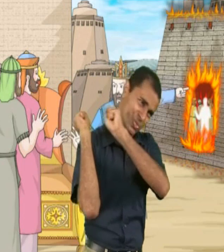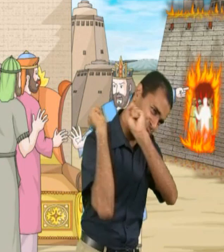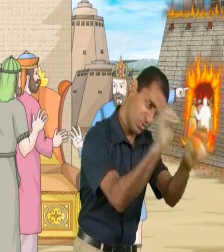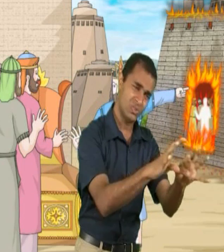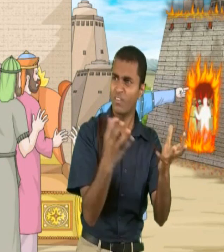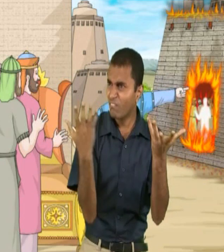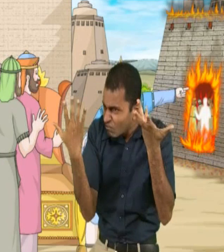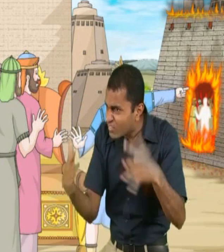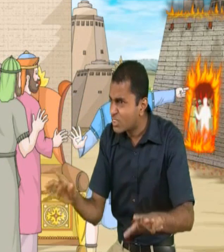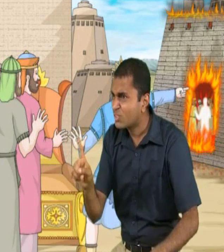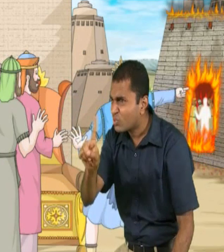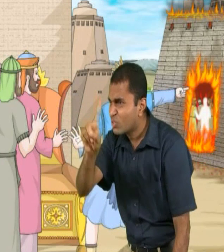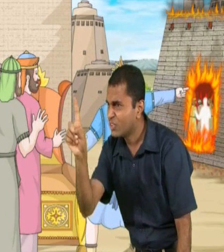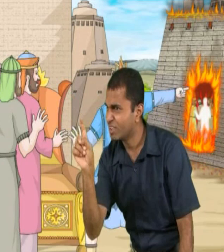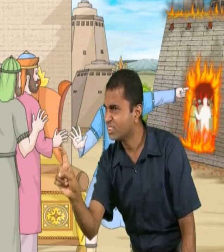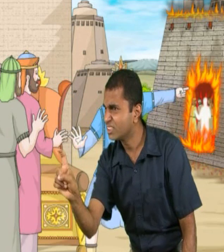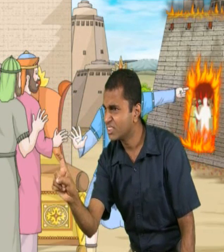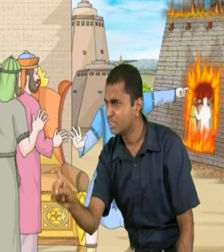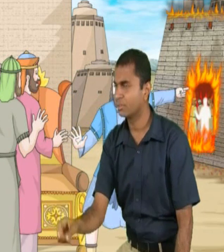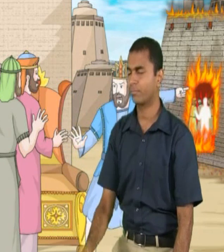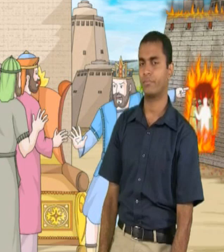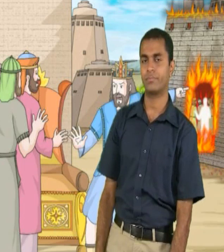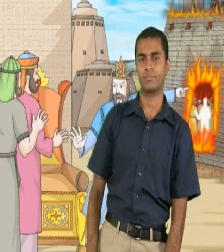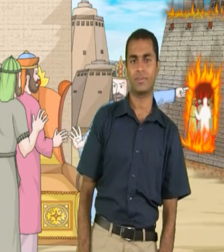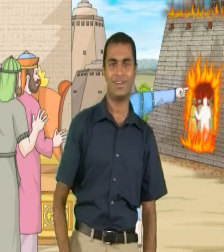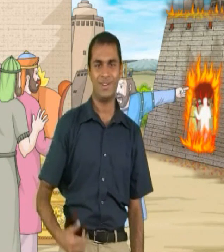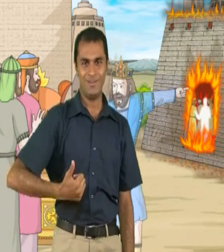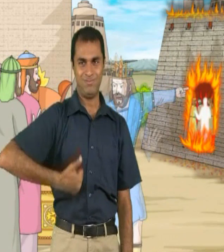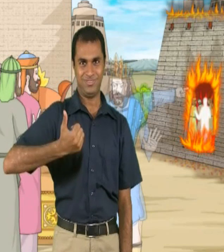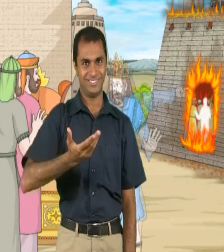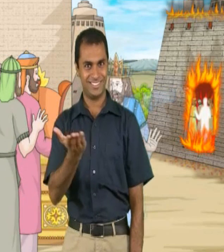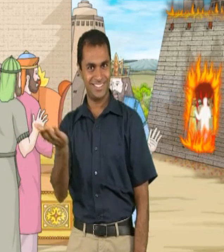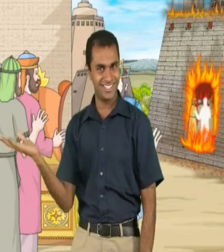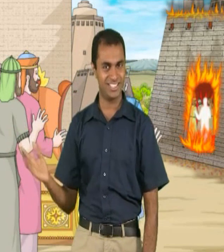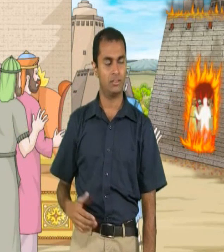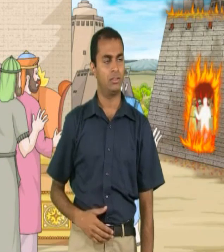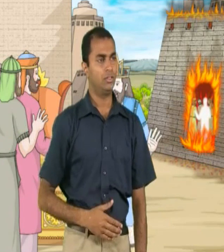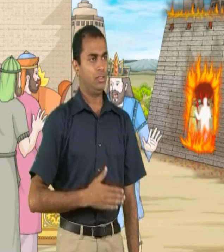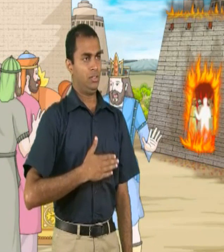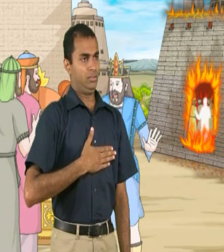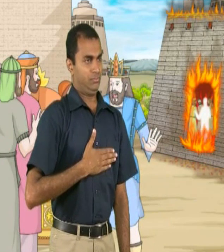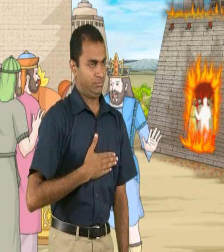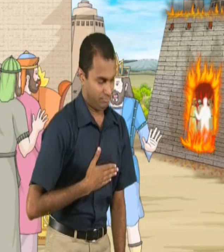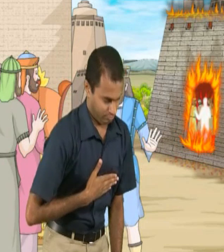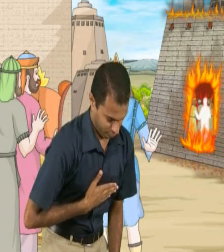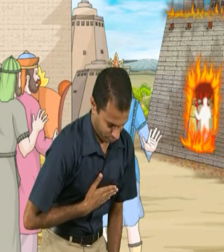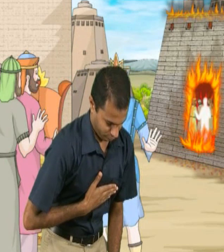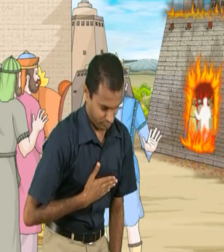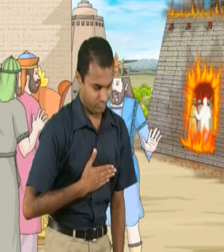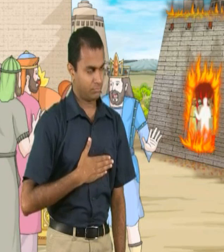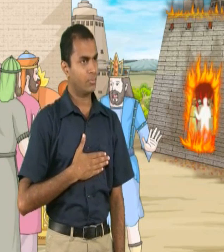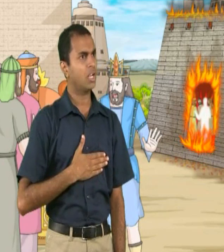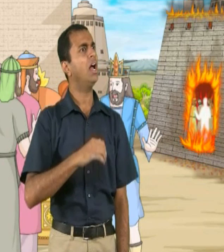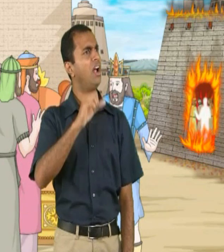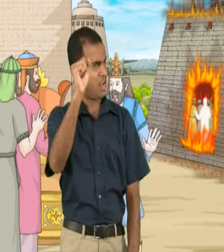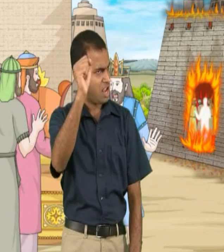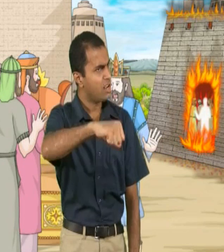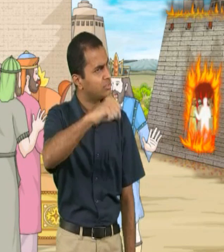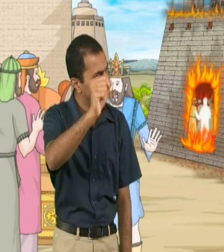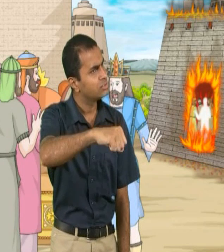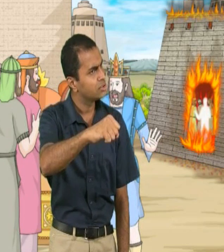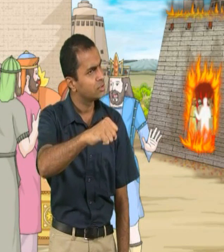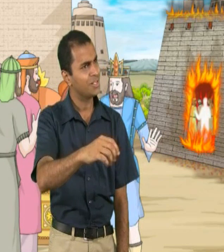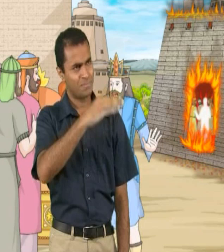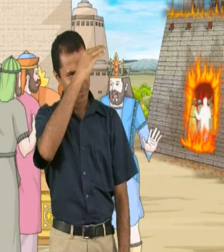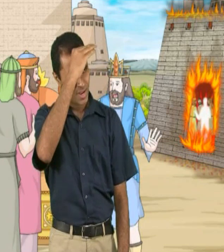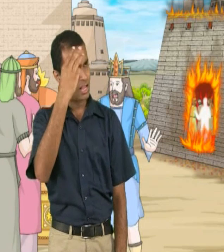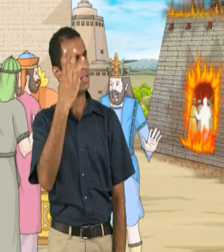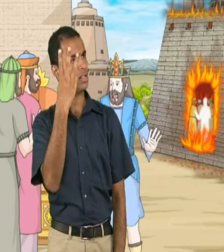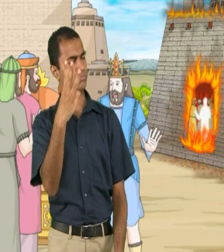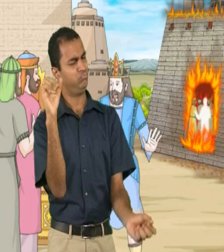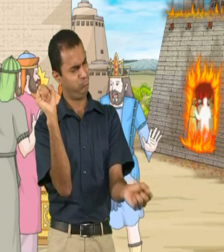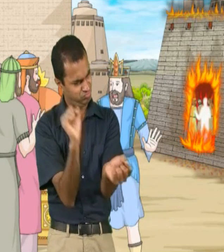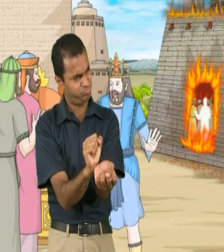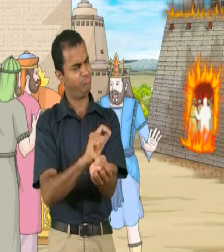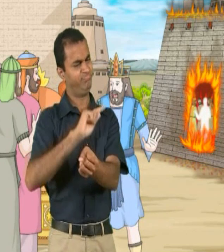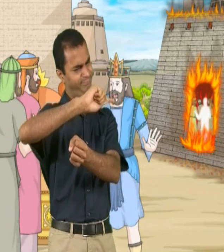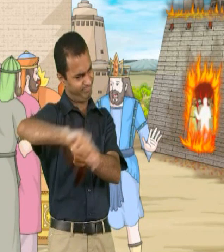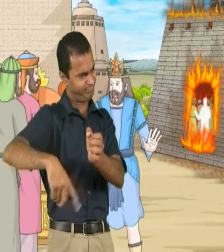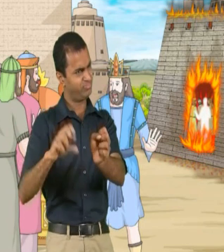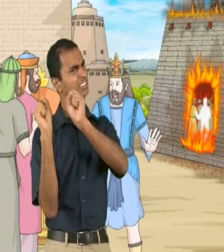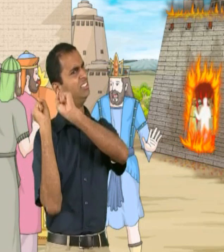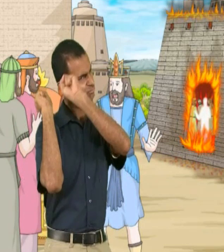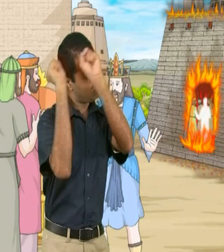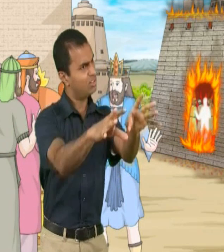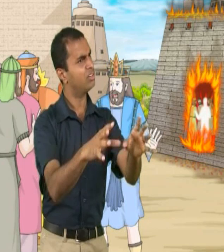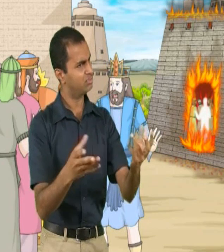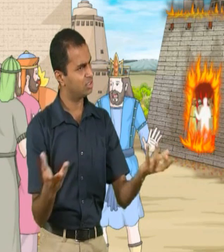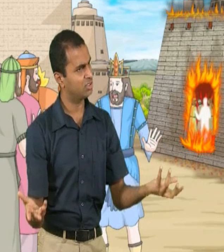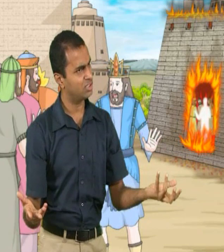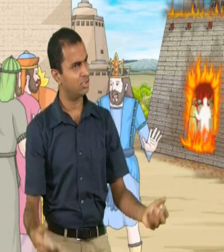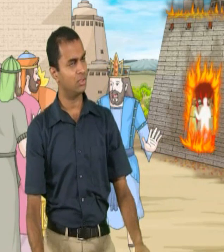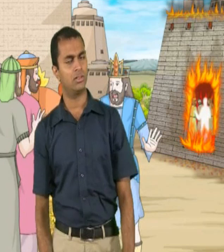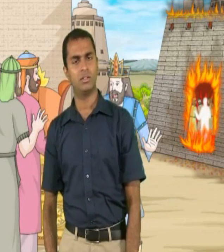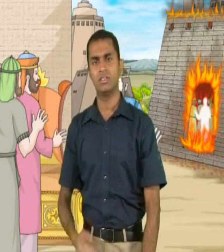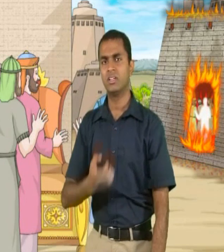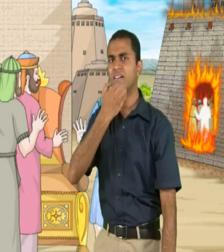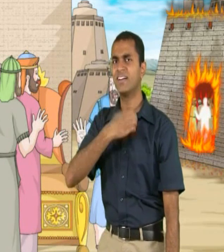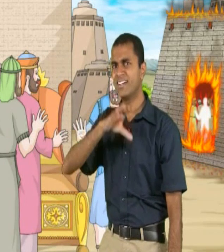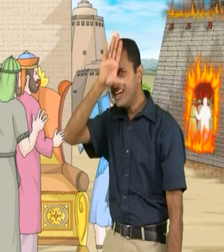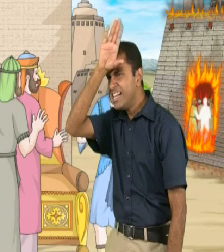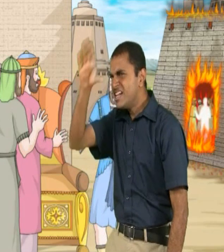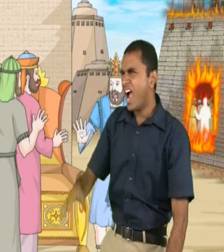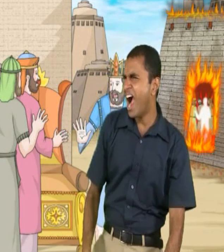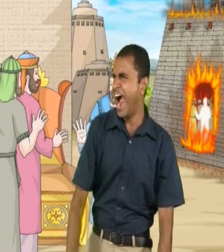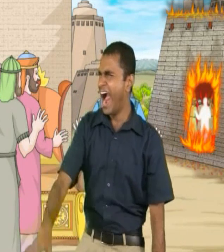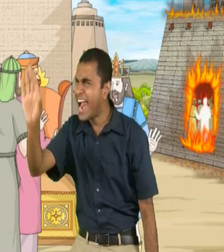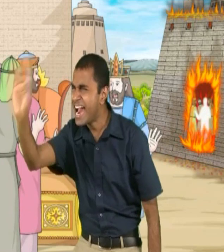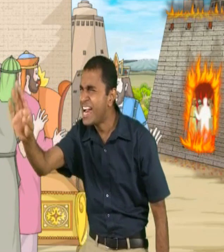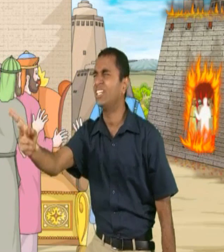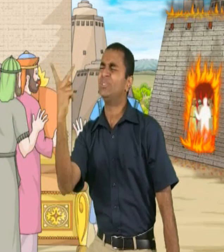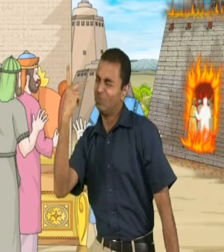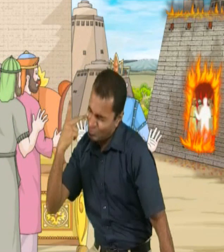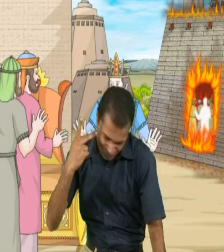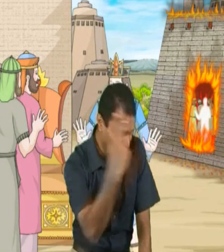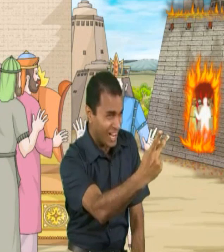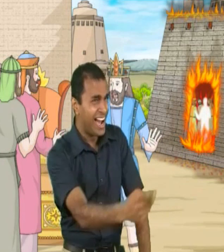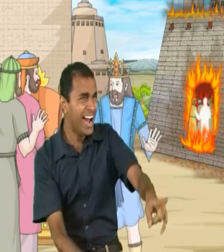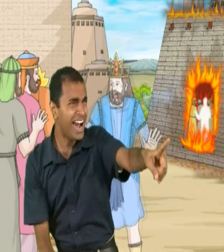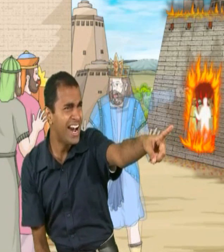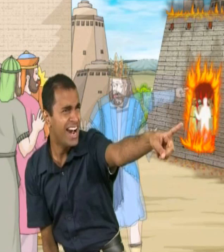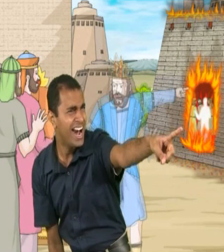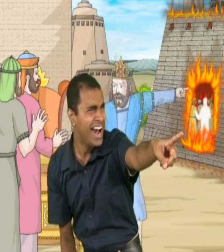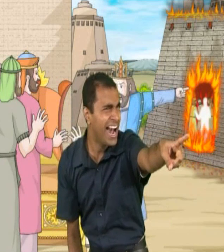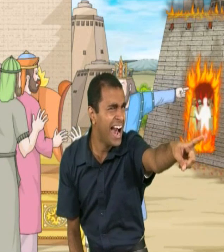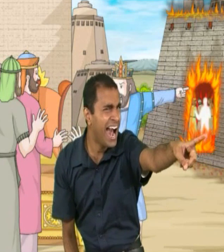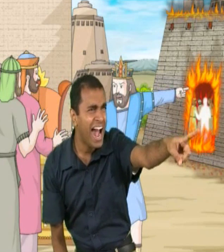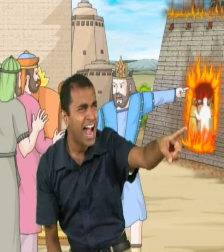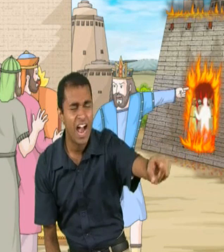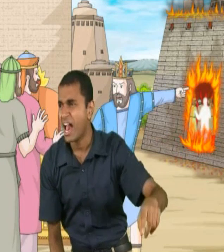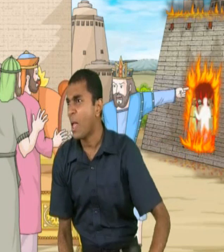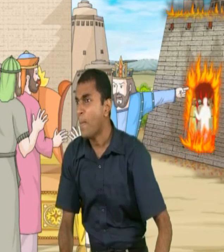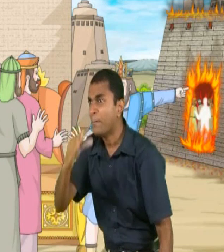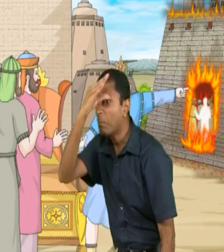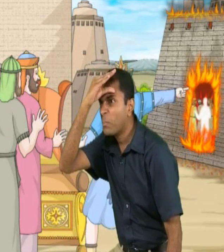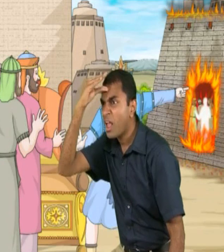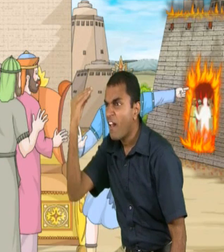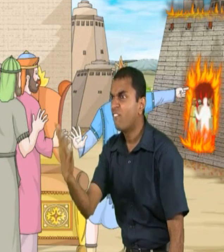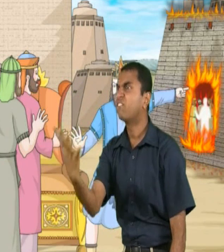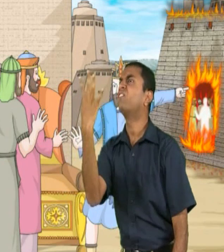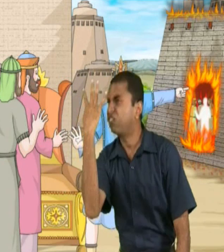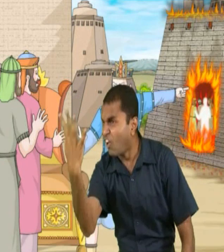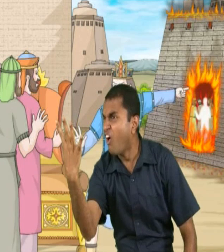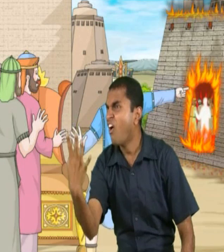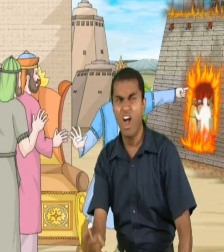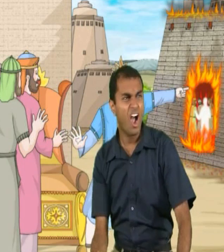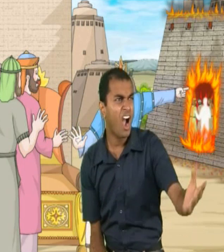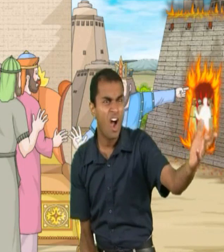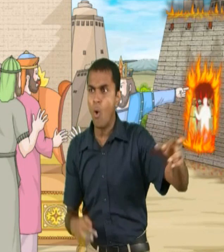“Certainly, O king,” they replied. “Look!” he exclaimed.